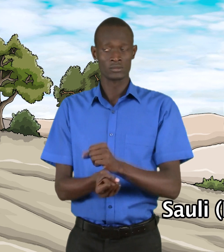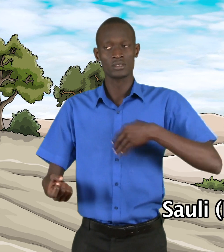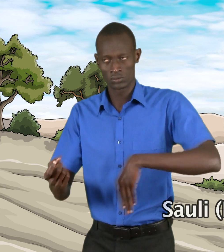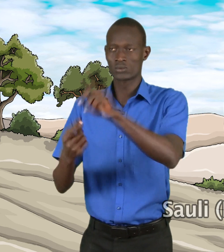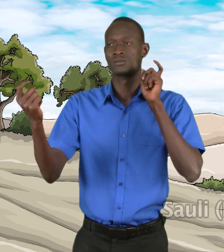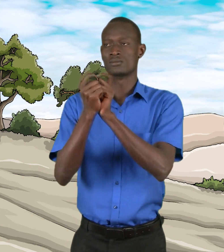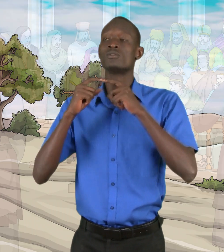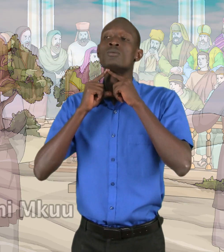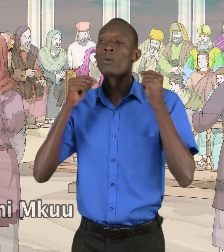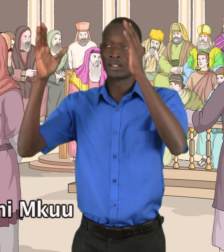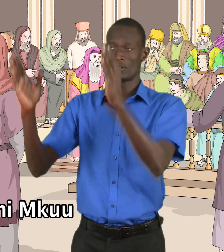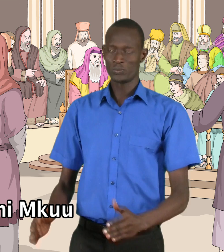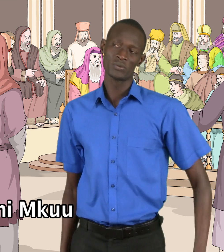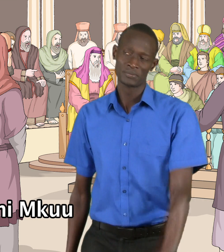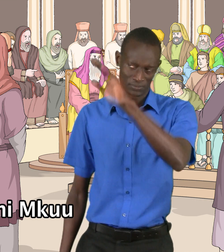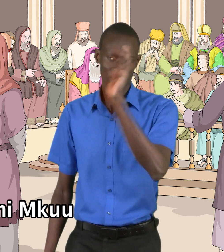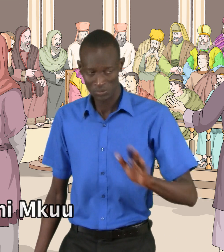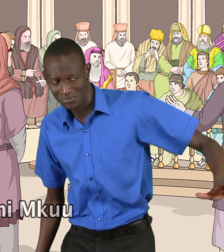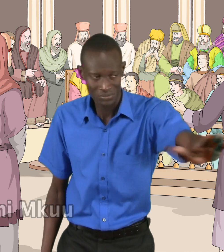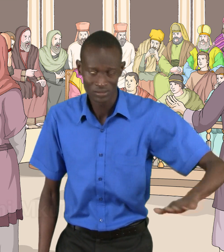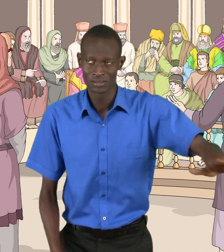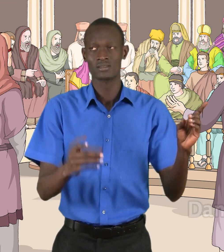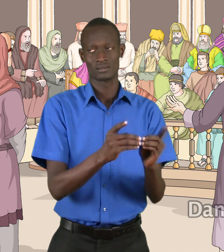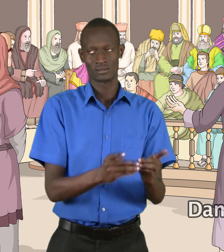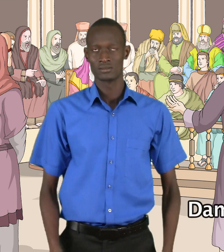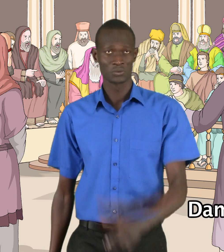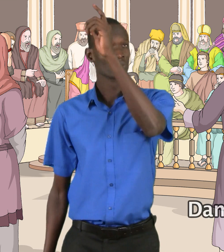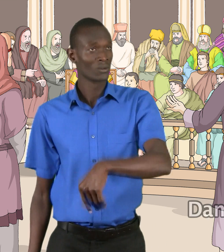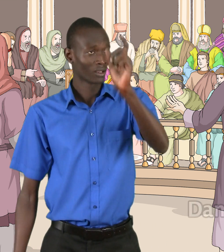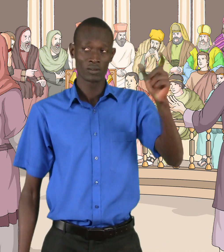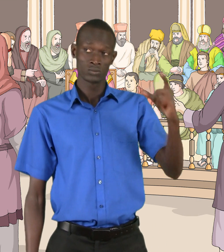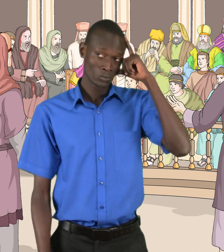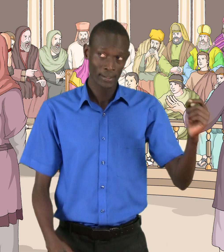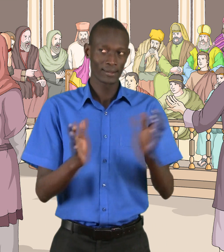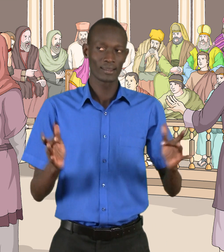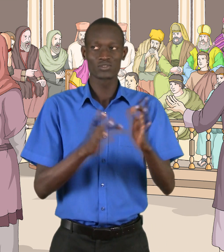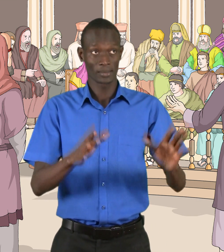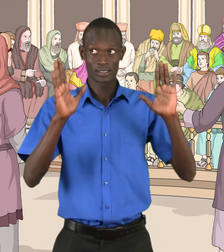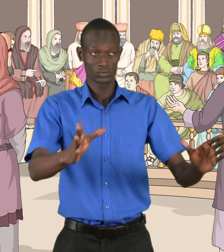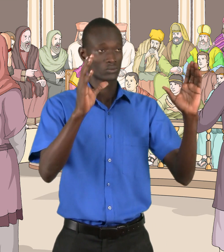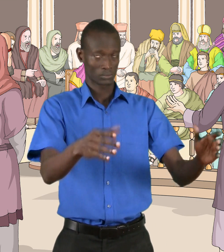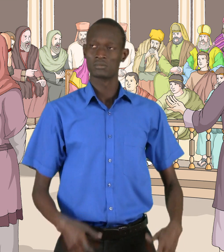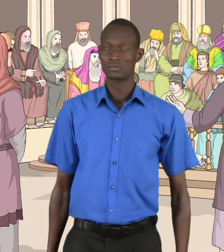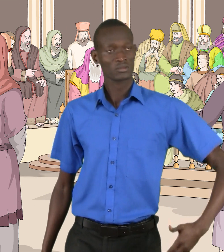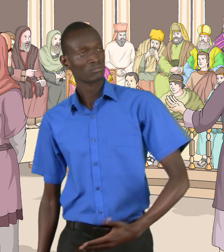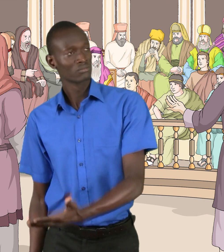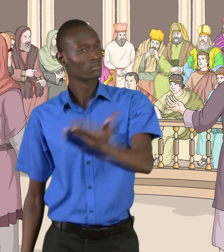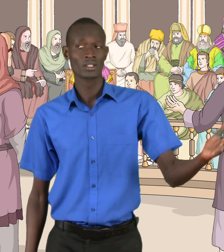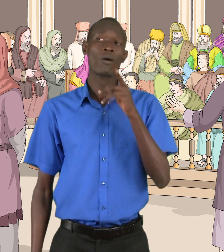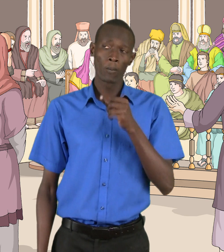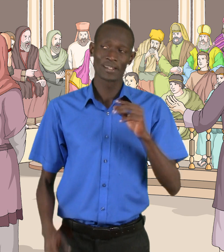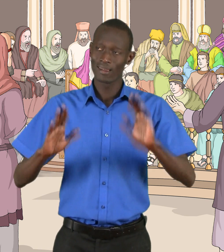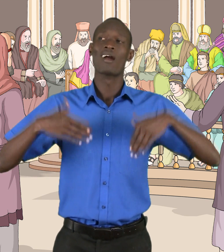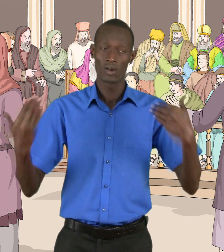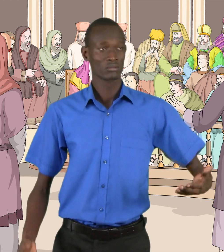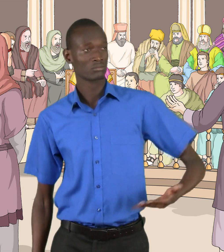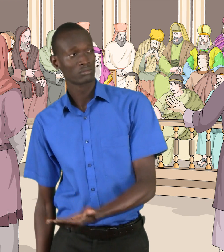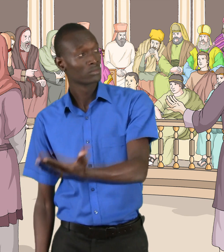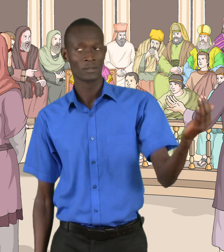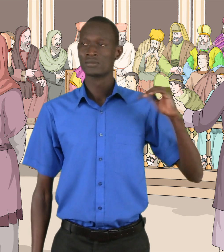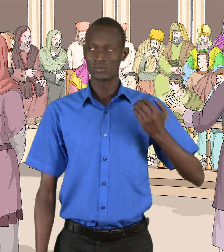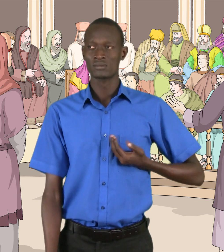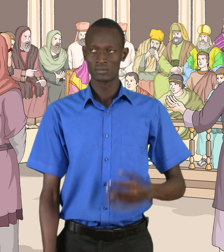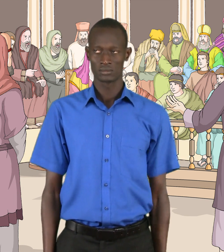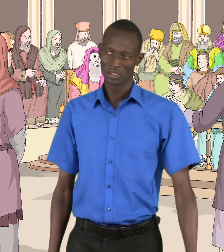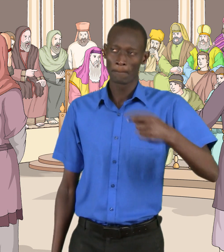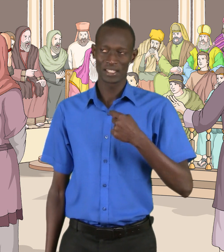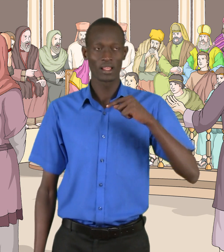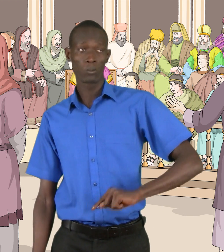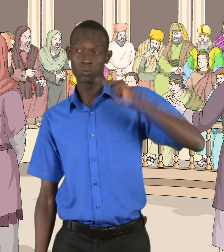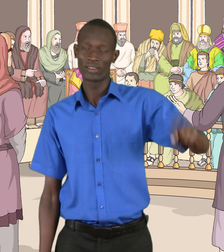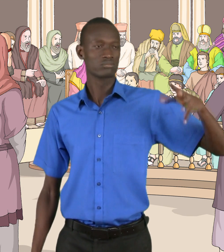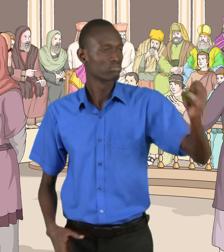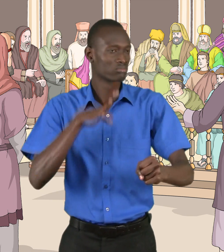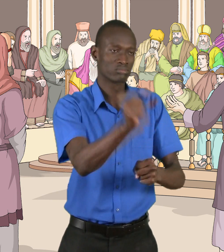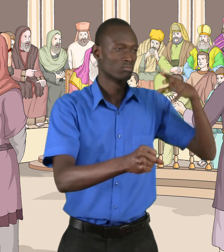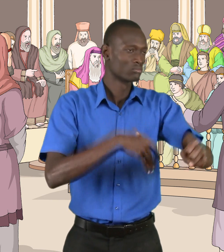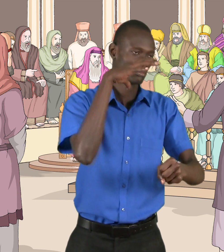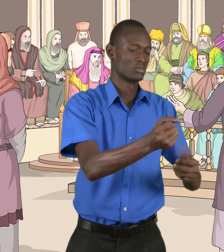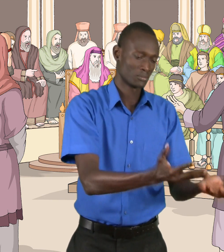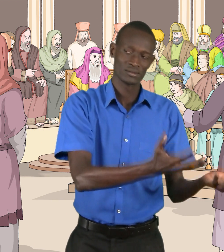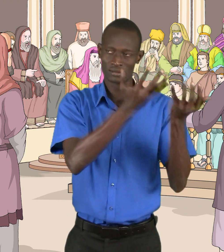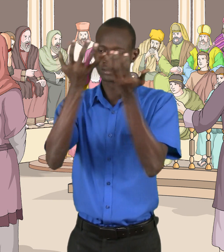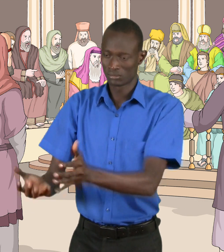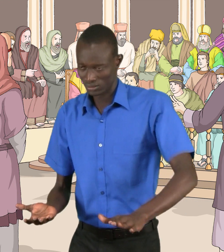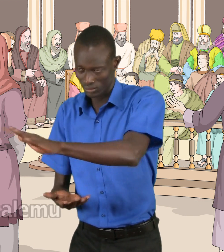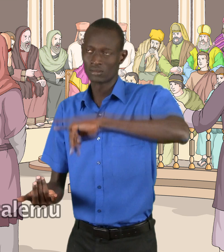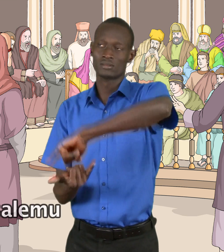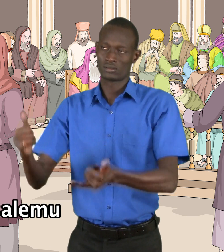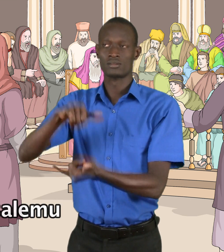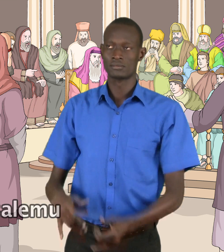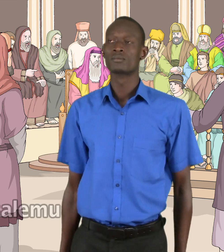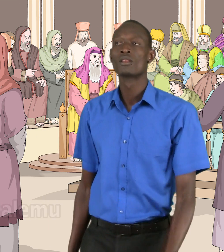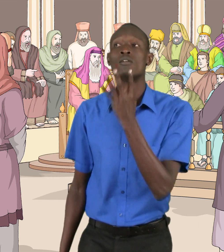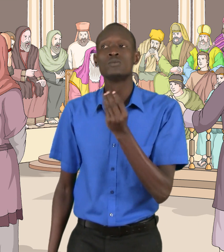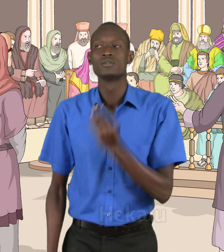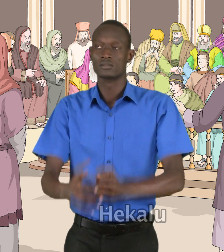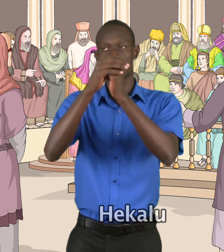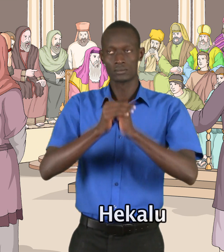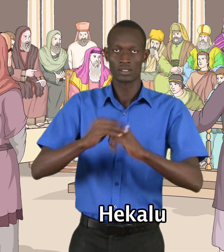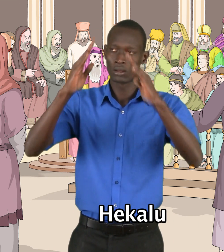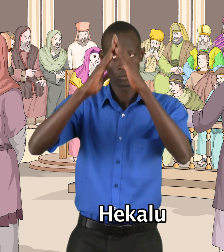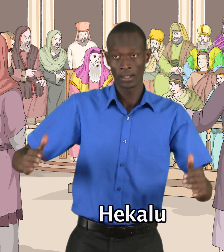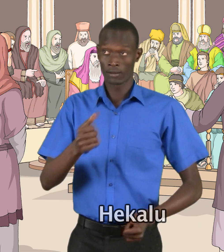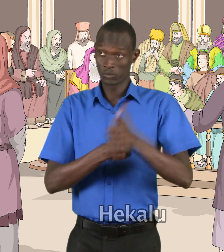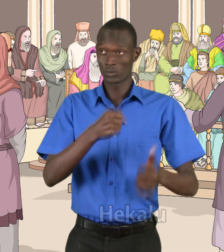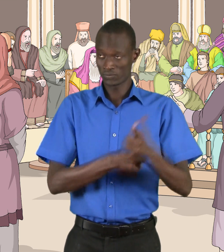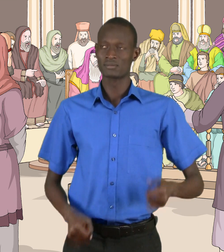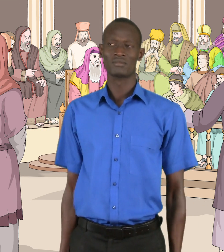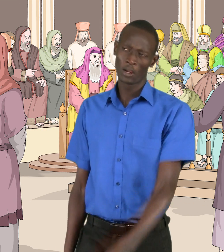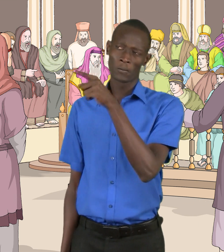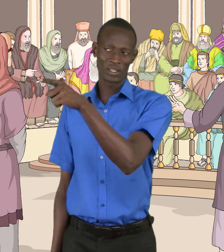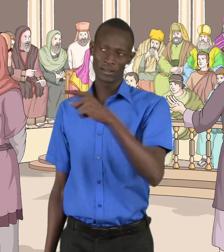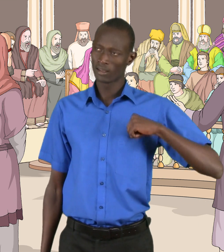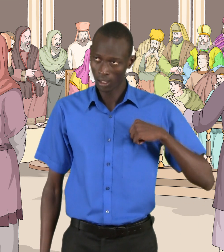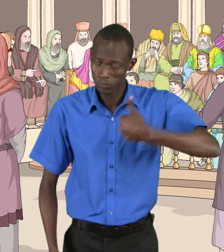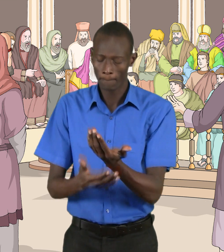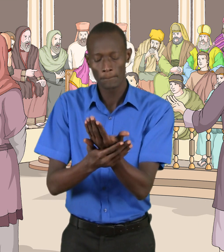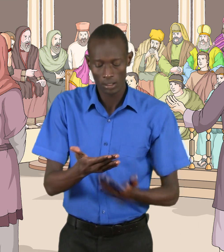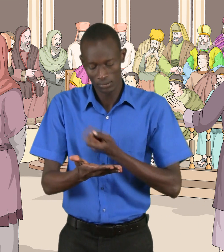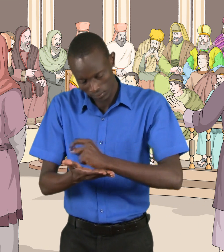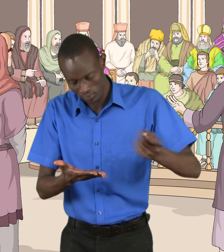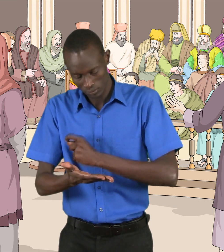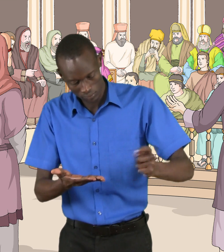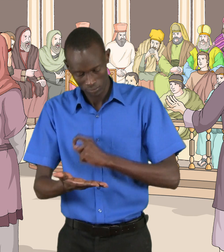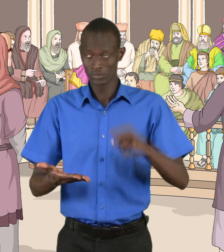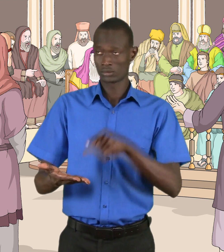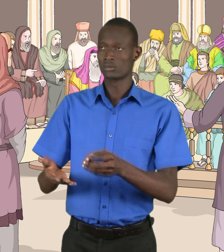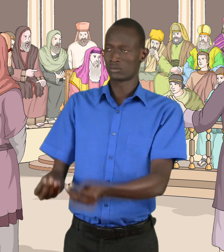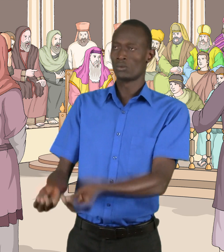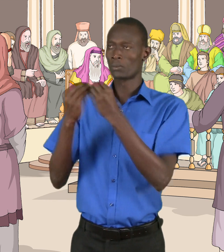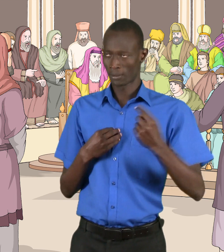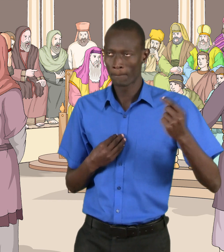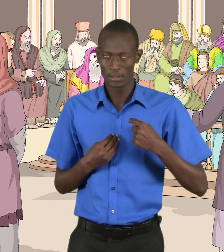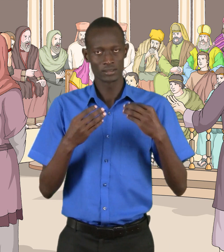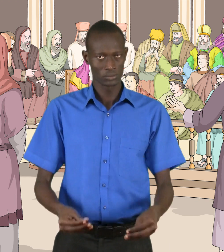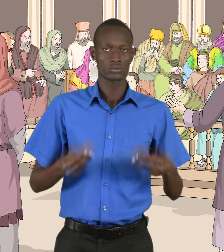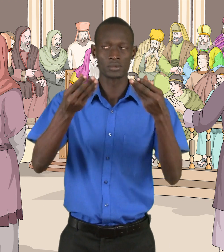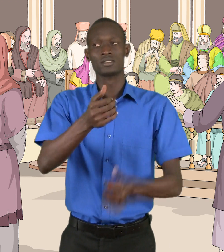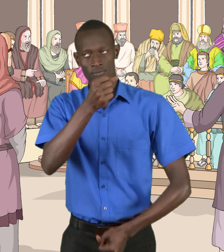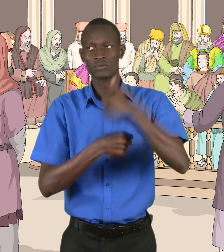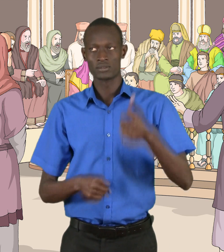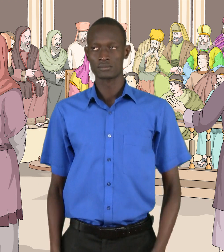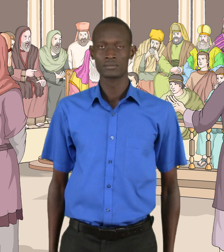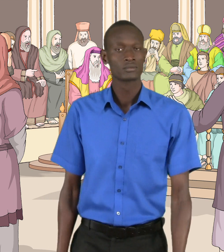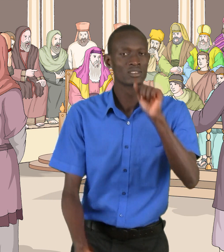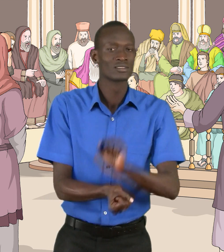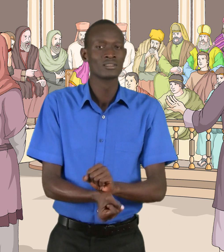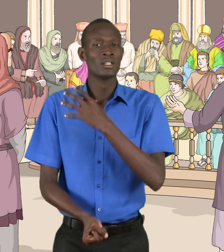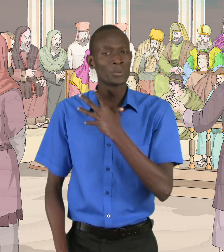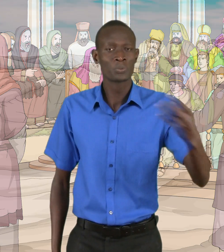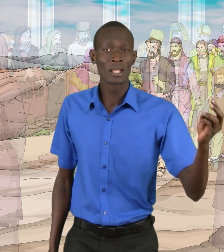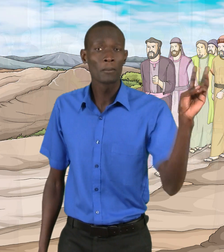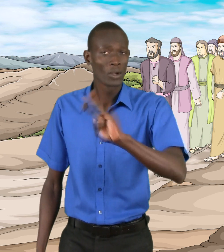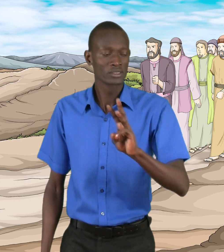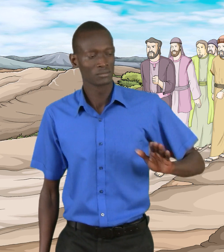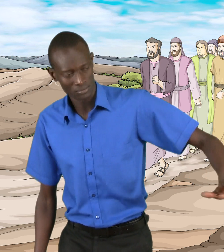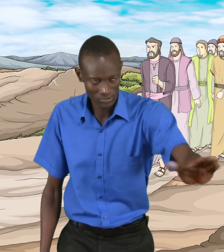He approached the high priest and requested letters to the synagogues in Damascus, so that if he found any men or women belonging to the Way, he could bring them as prisoners to Jerusalem.